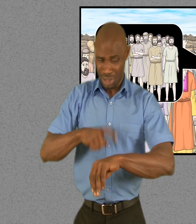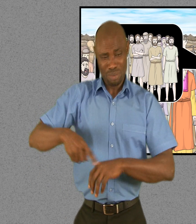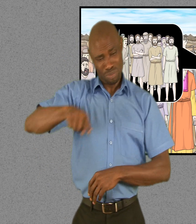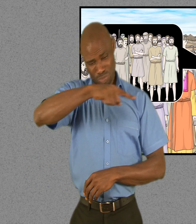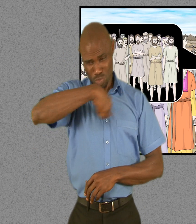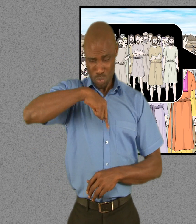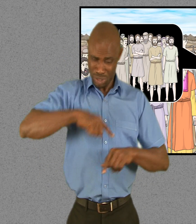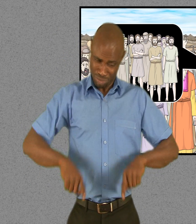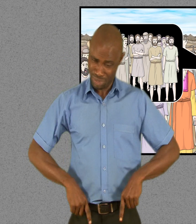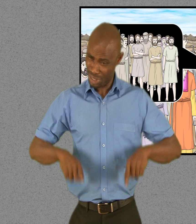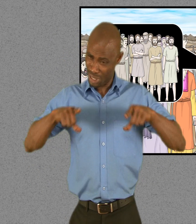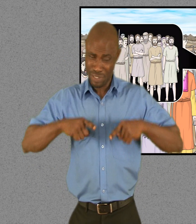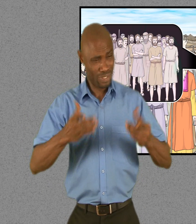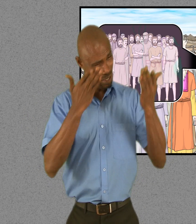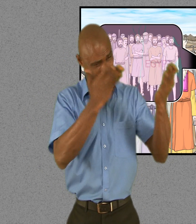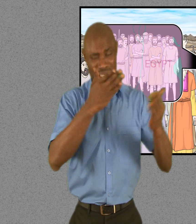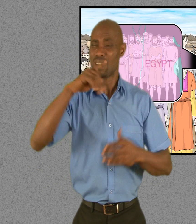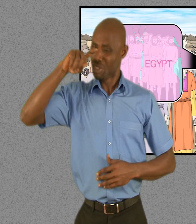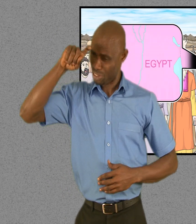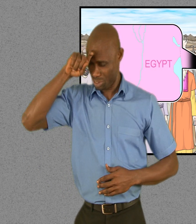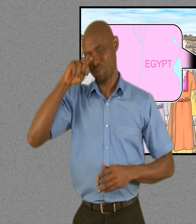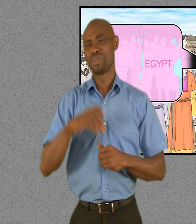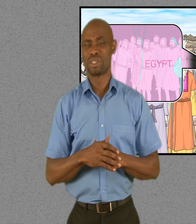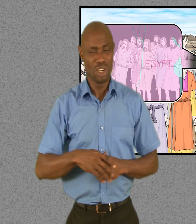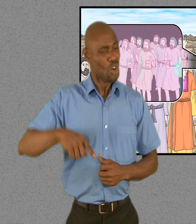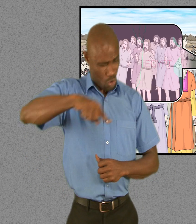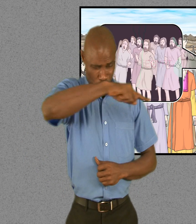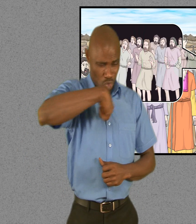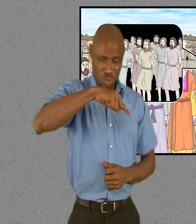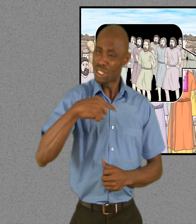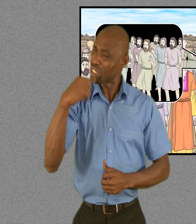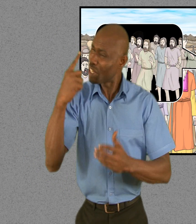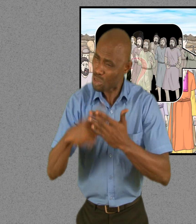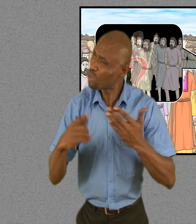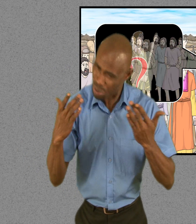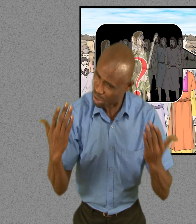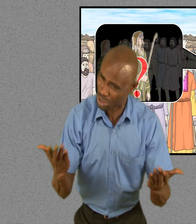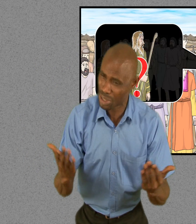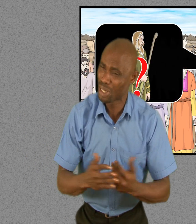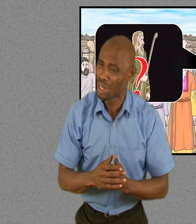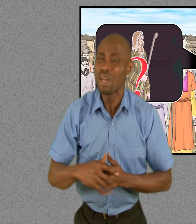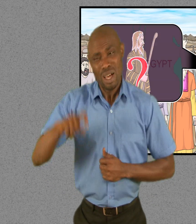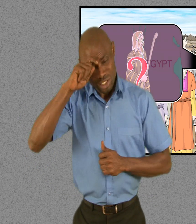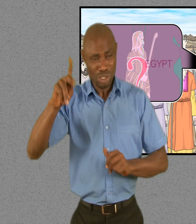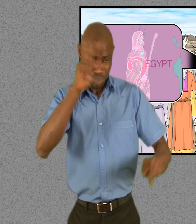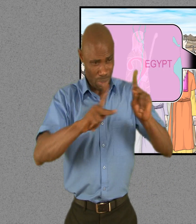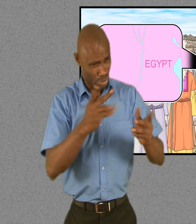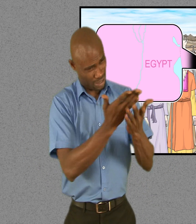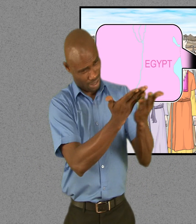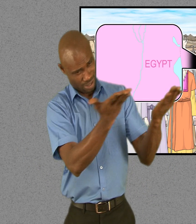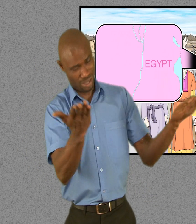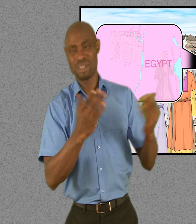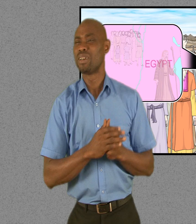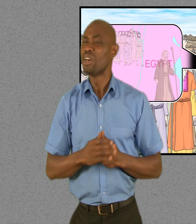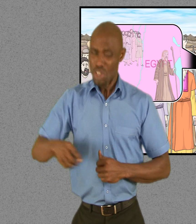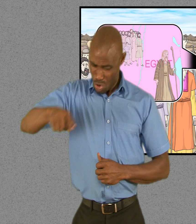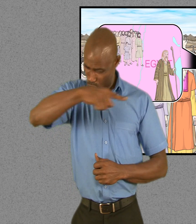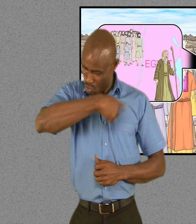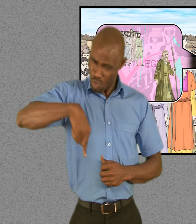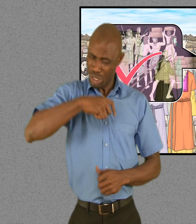What have you done to us by bringing us out of Egypt?